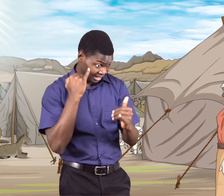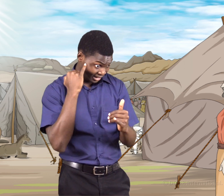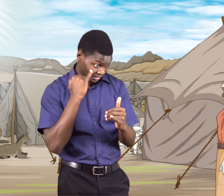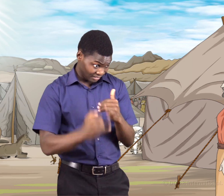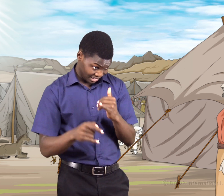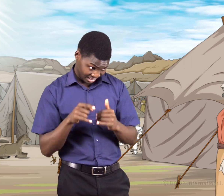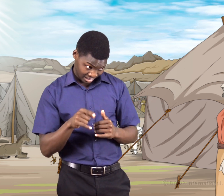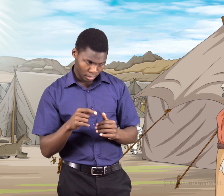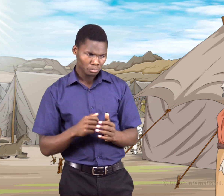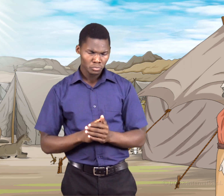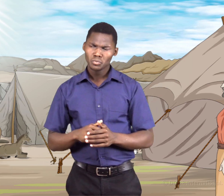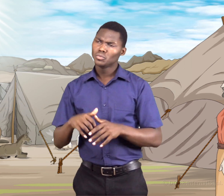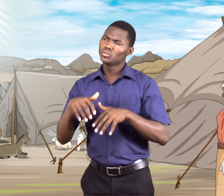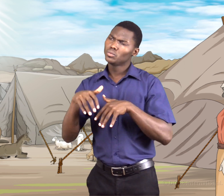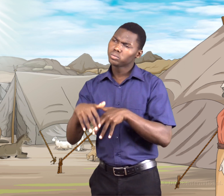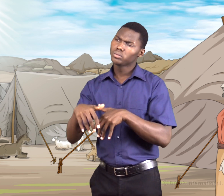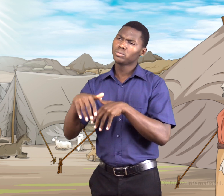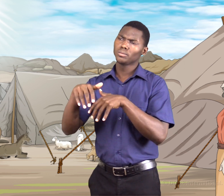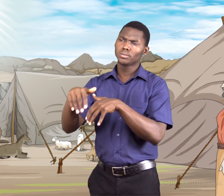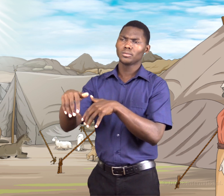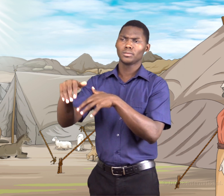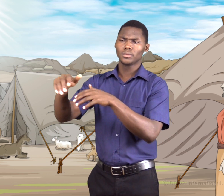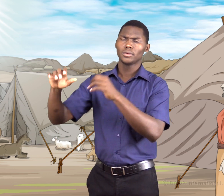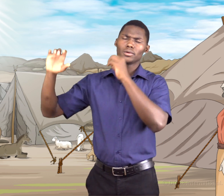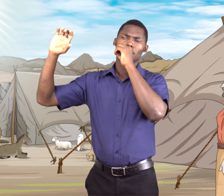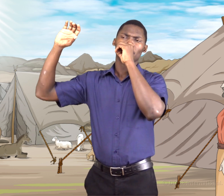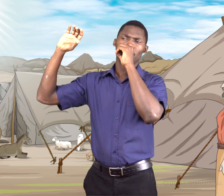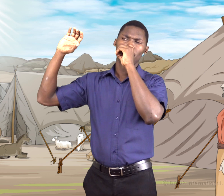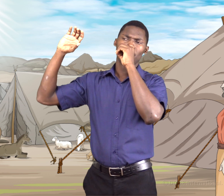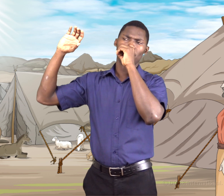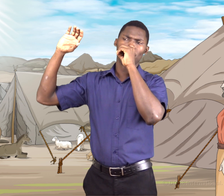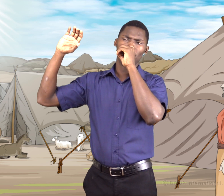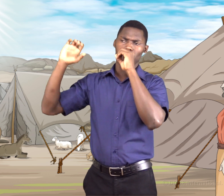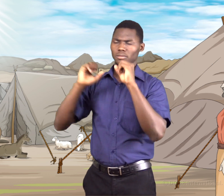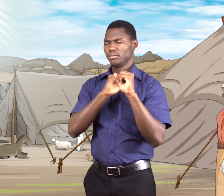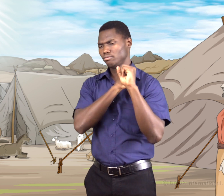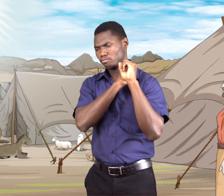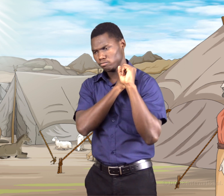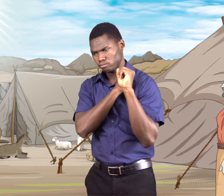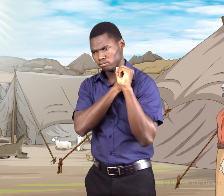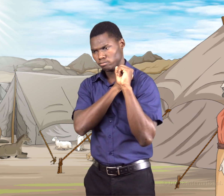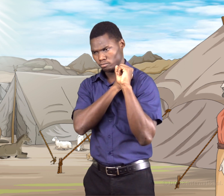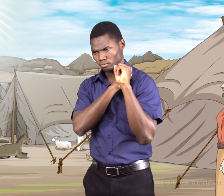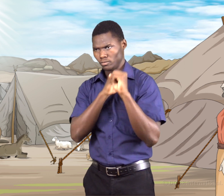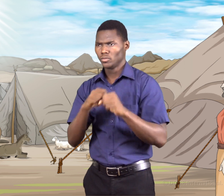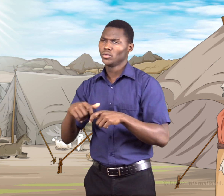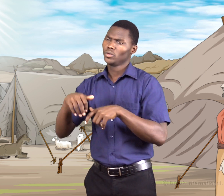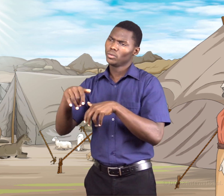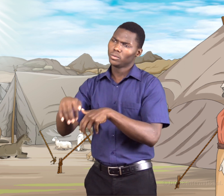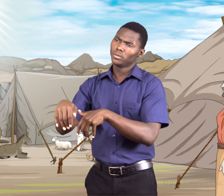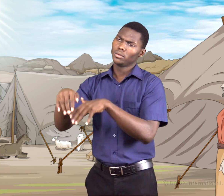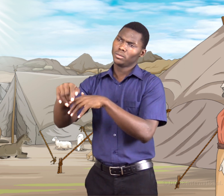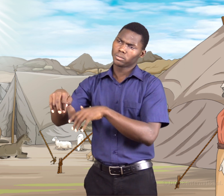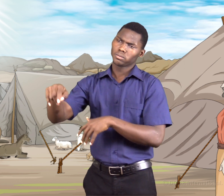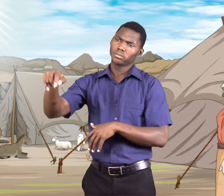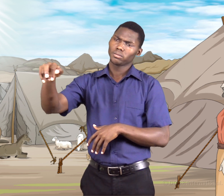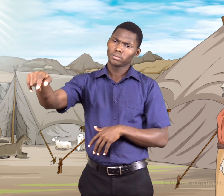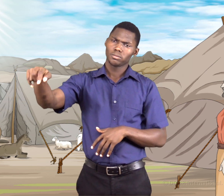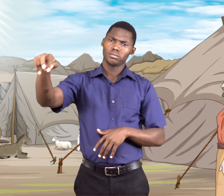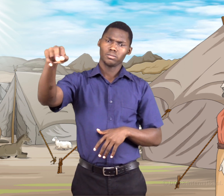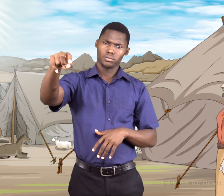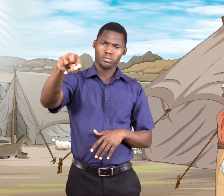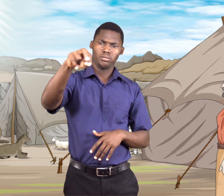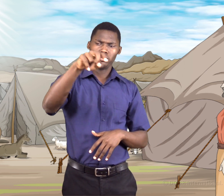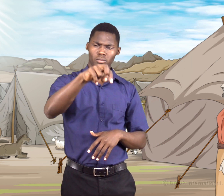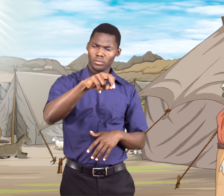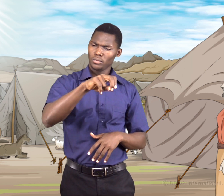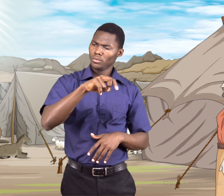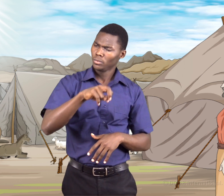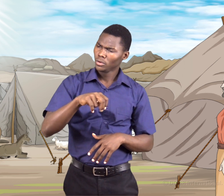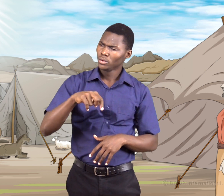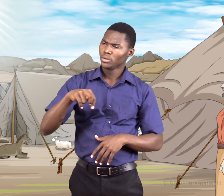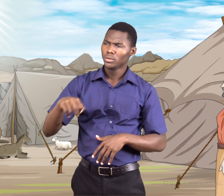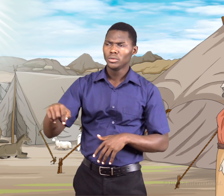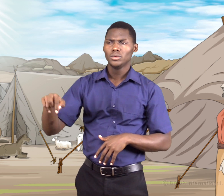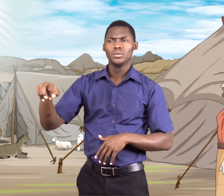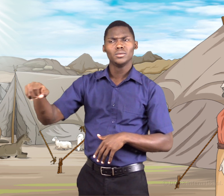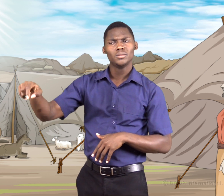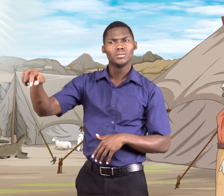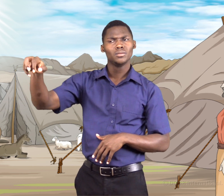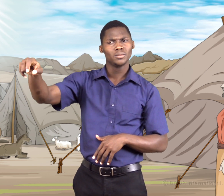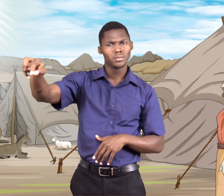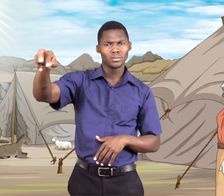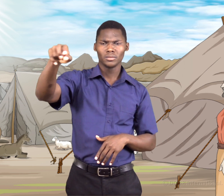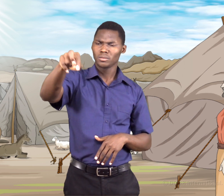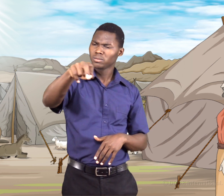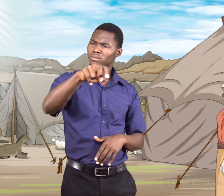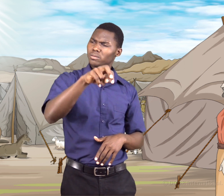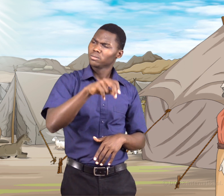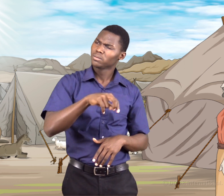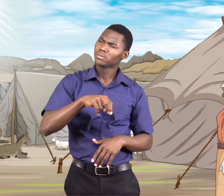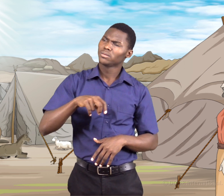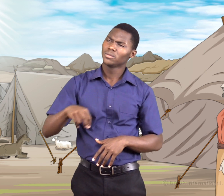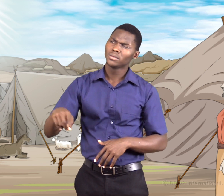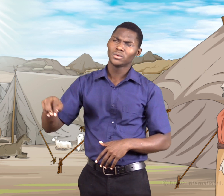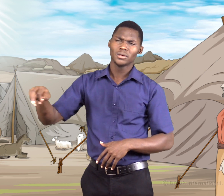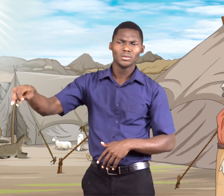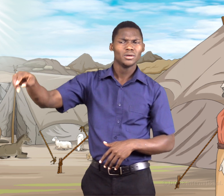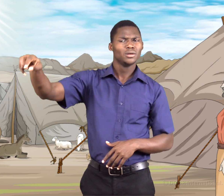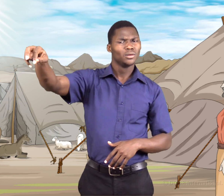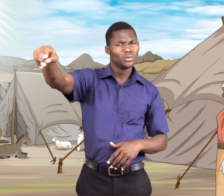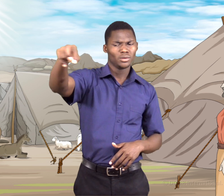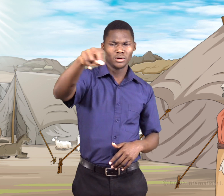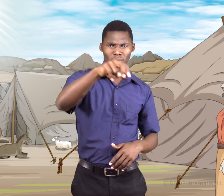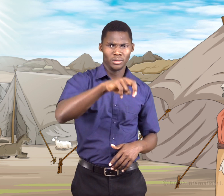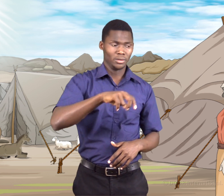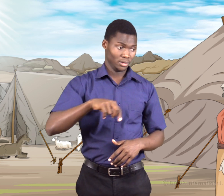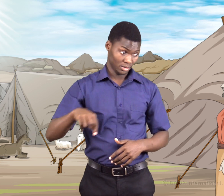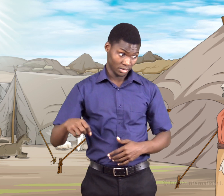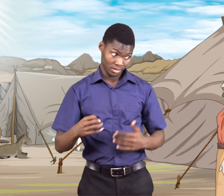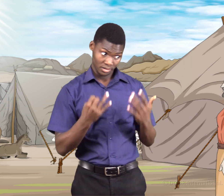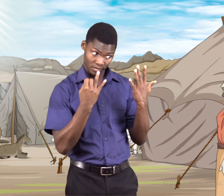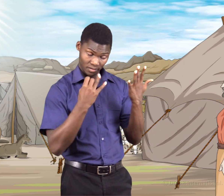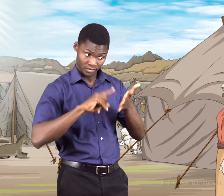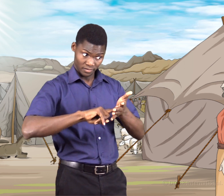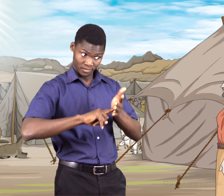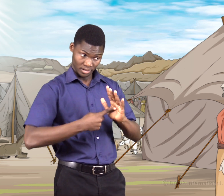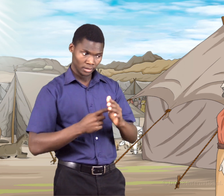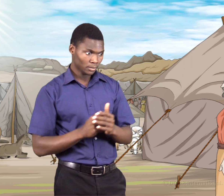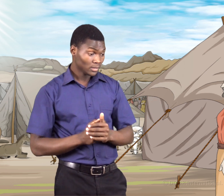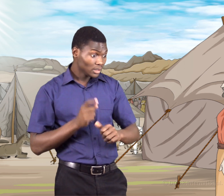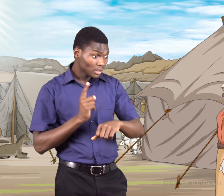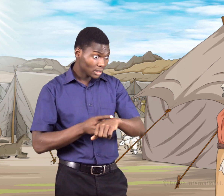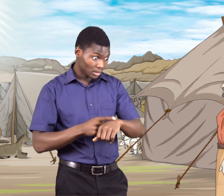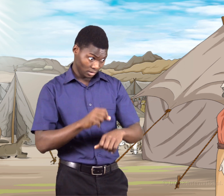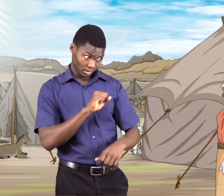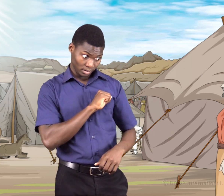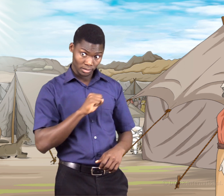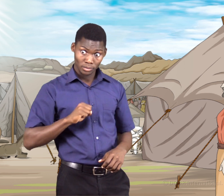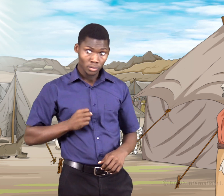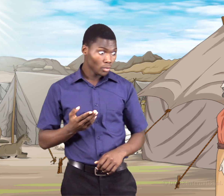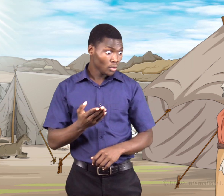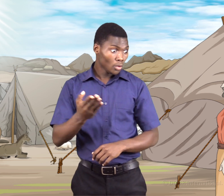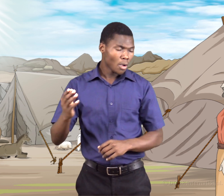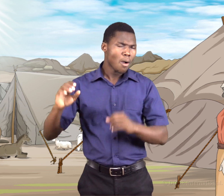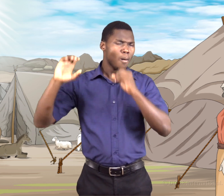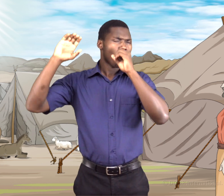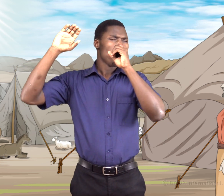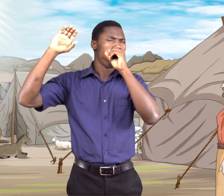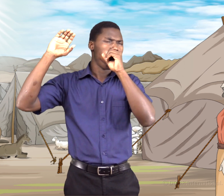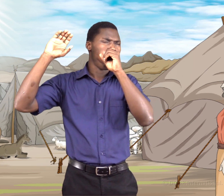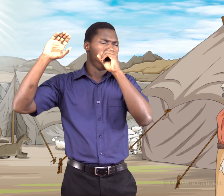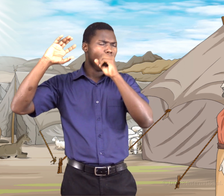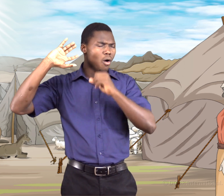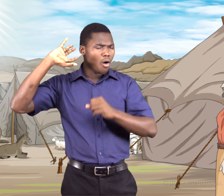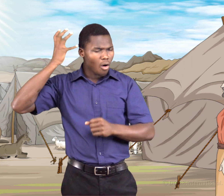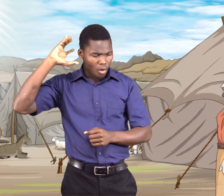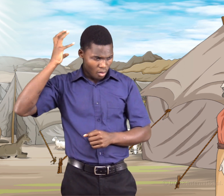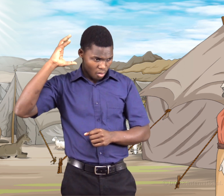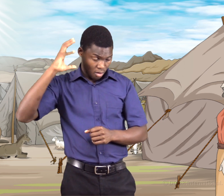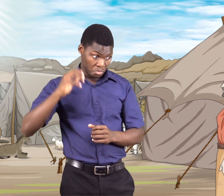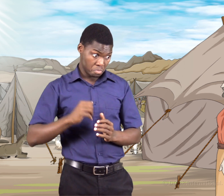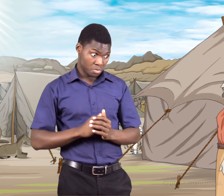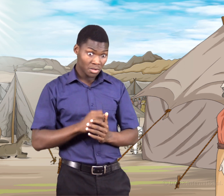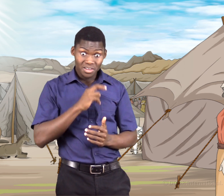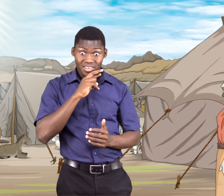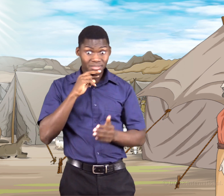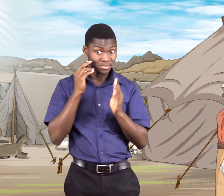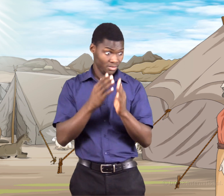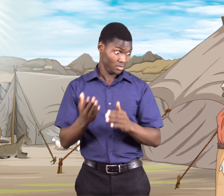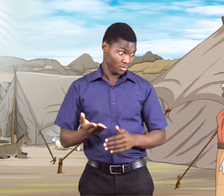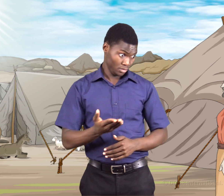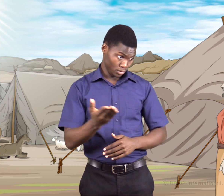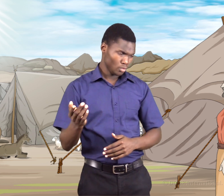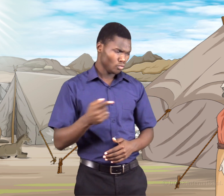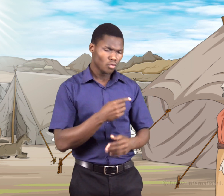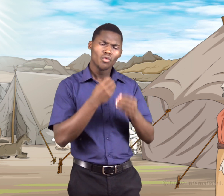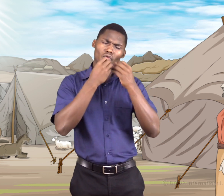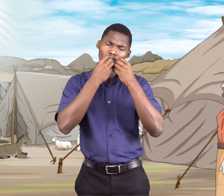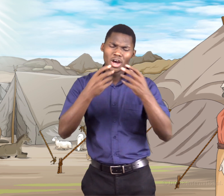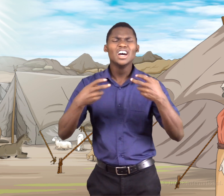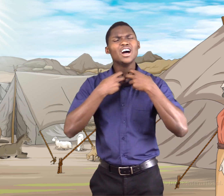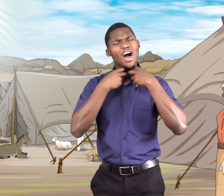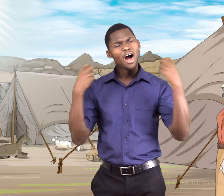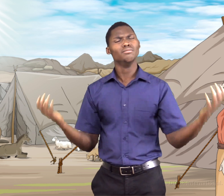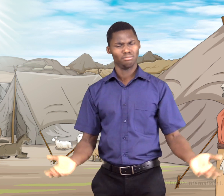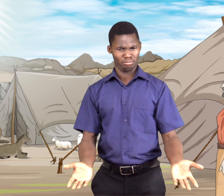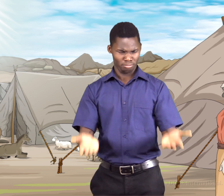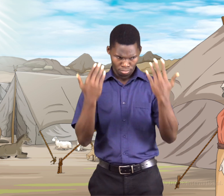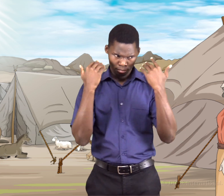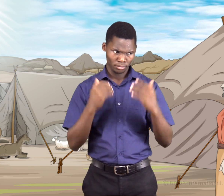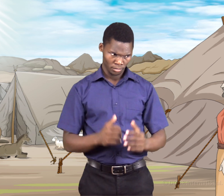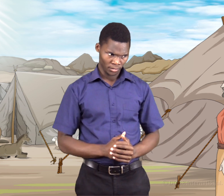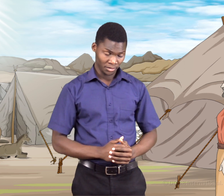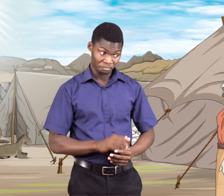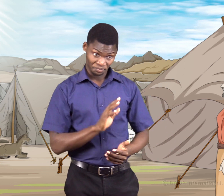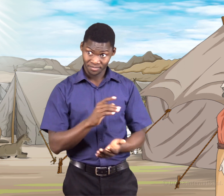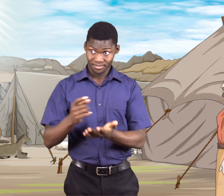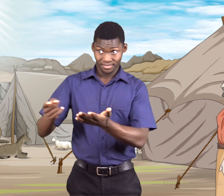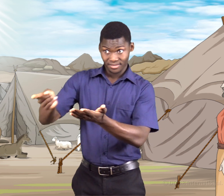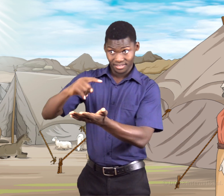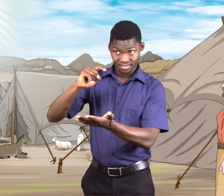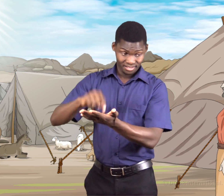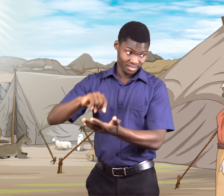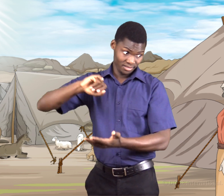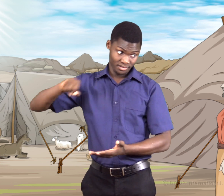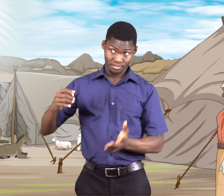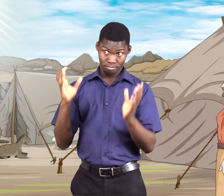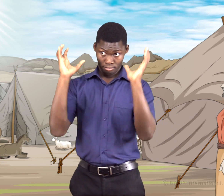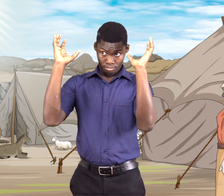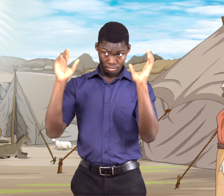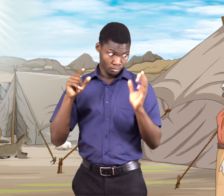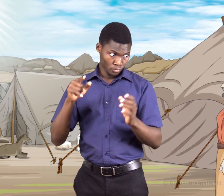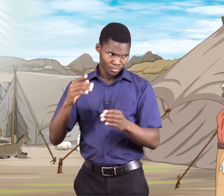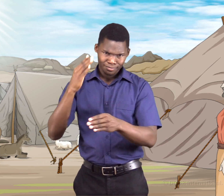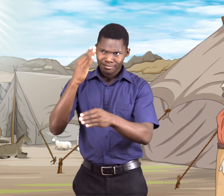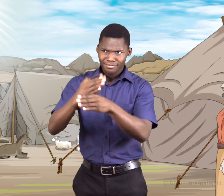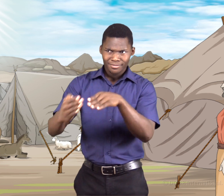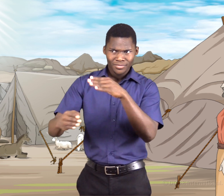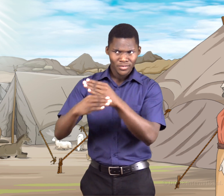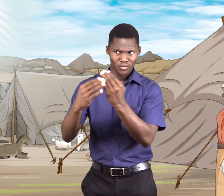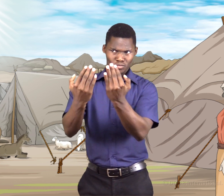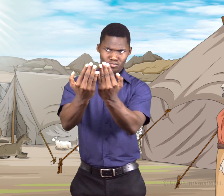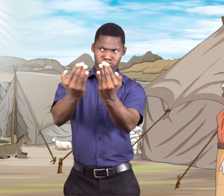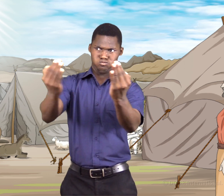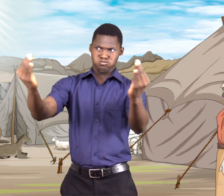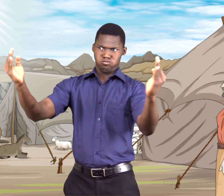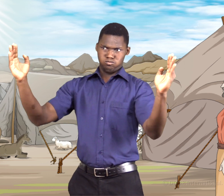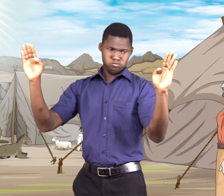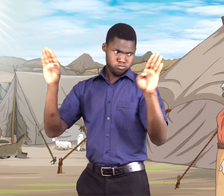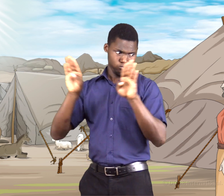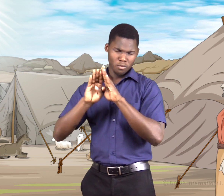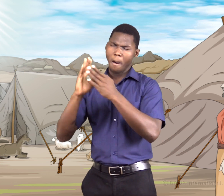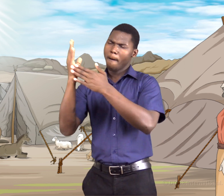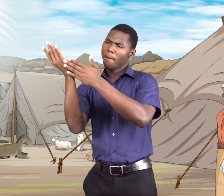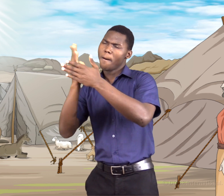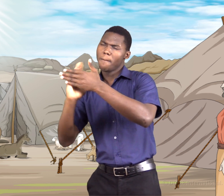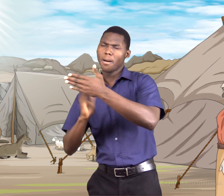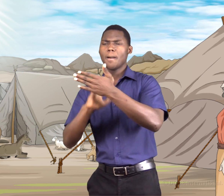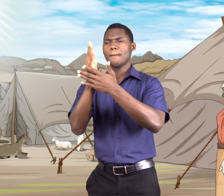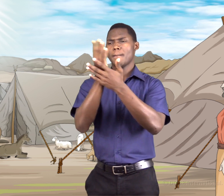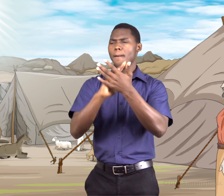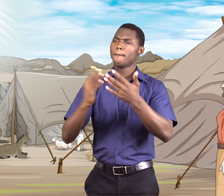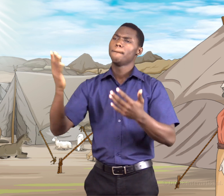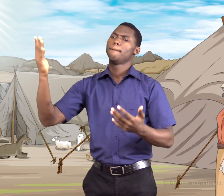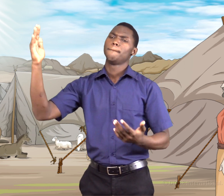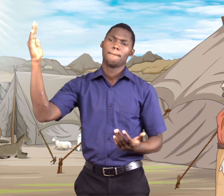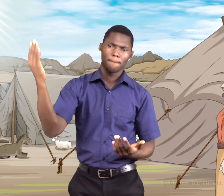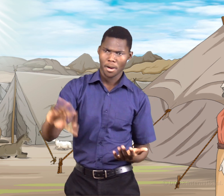And when there is a long blast of the ram’s horn and you hear its sound, have all the people give a mighty shout.